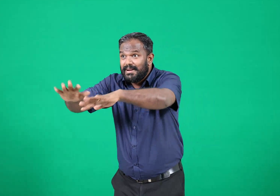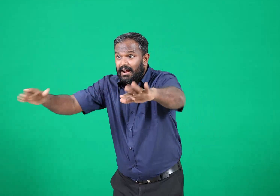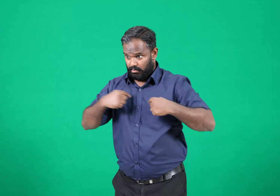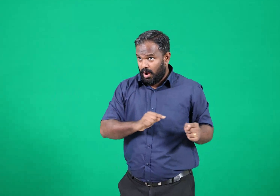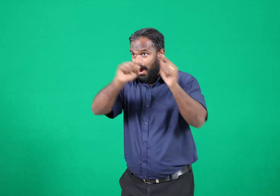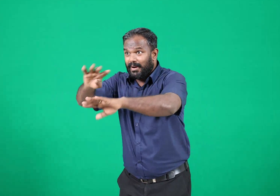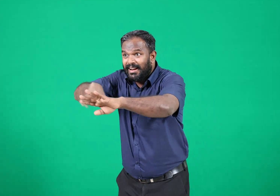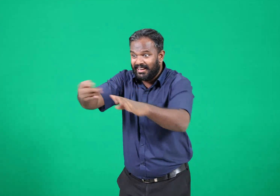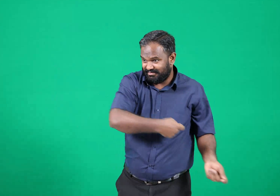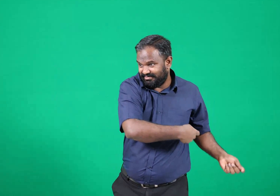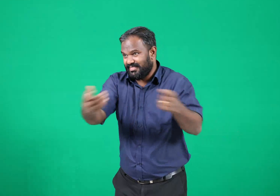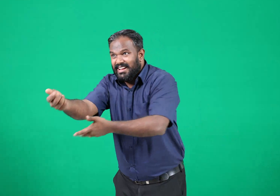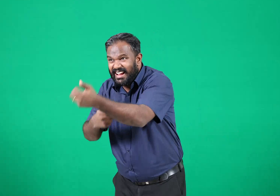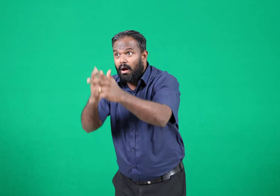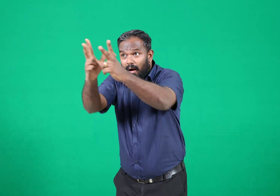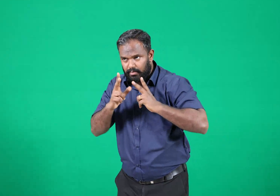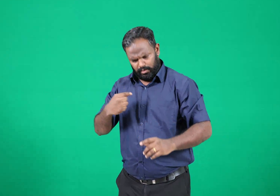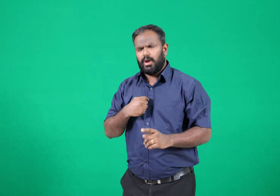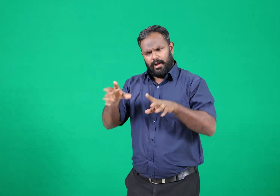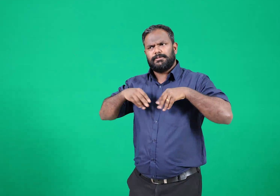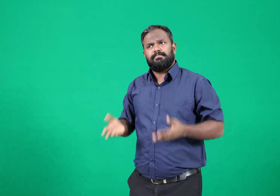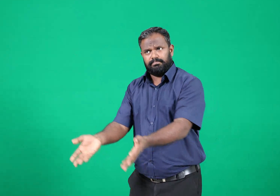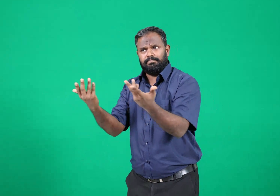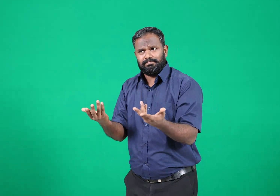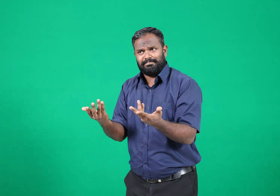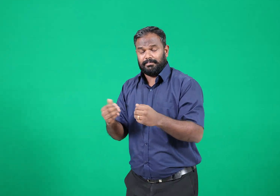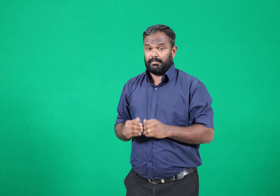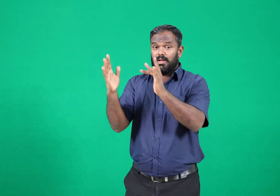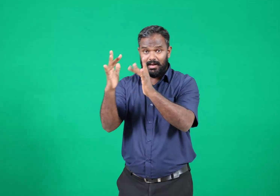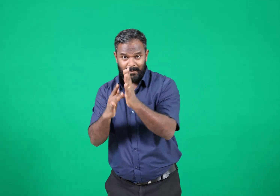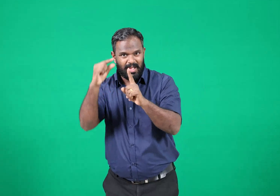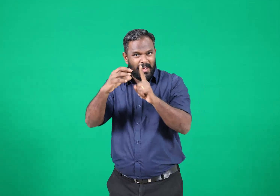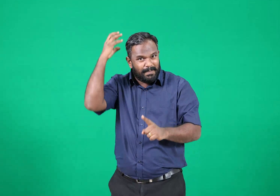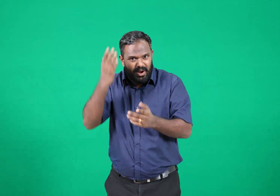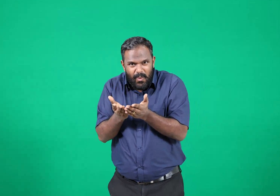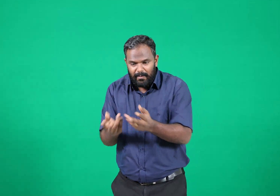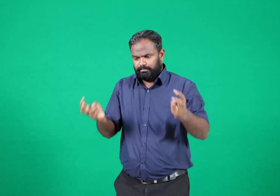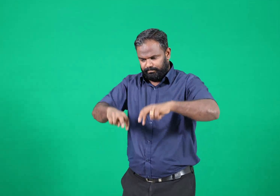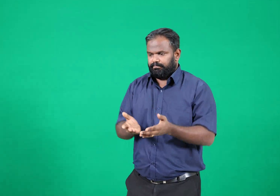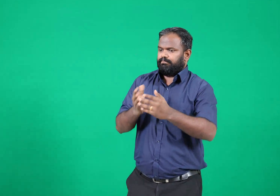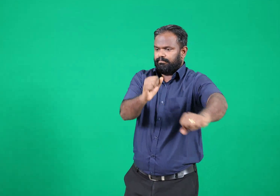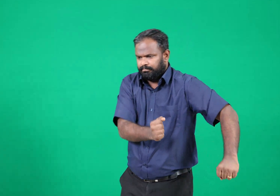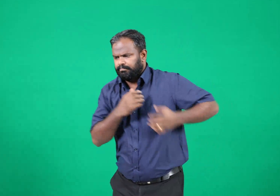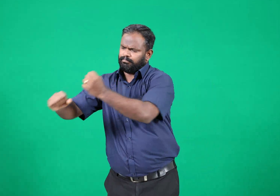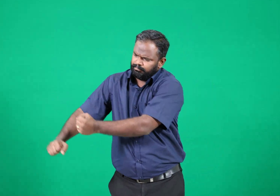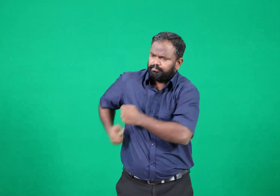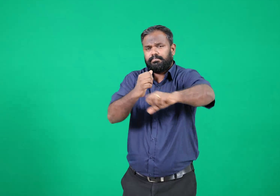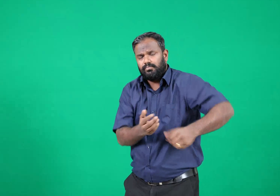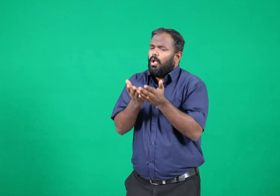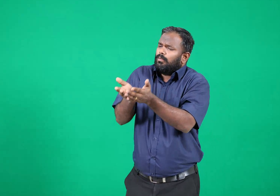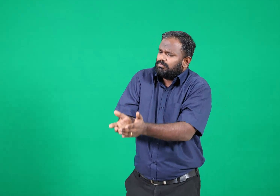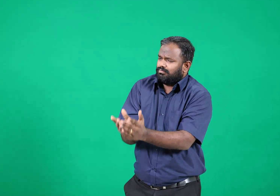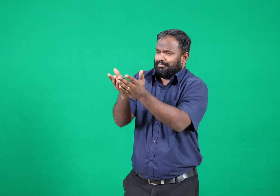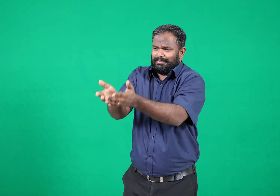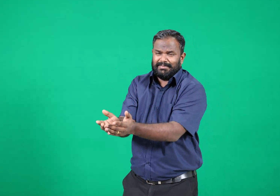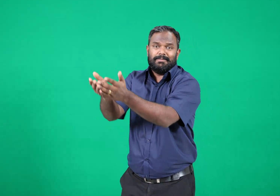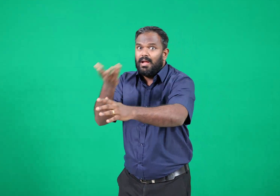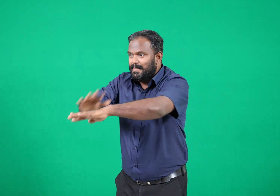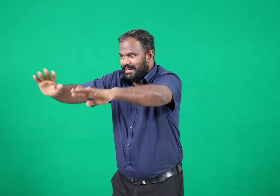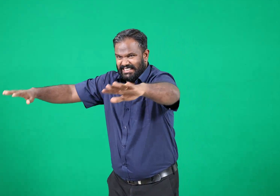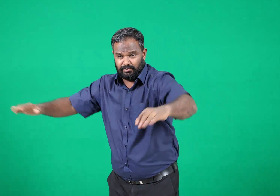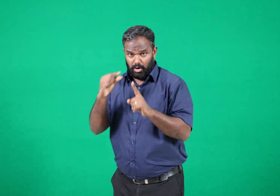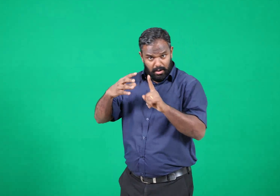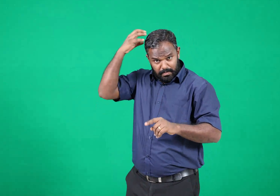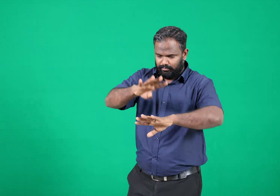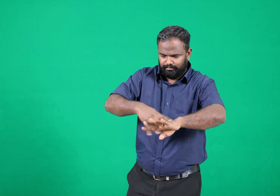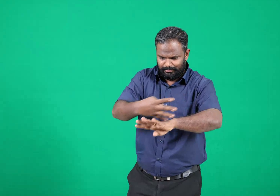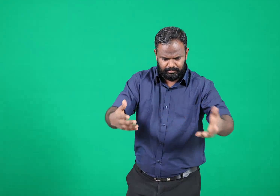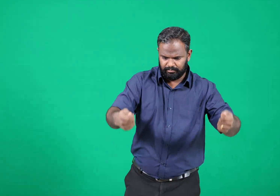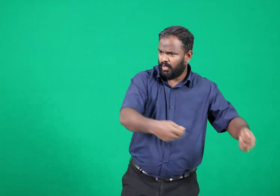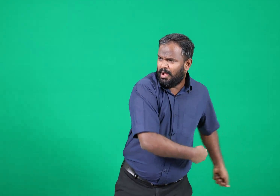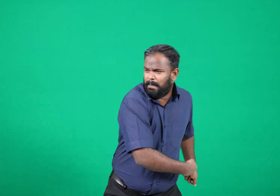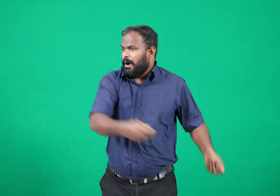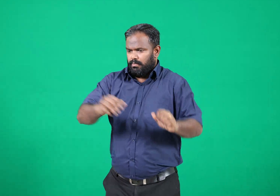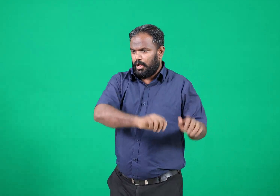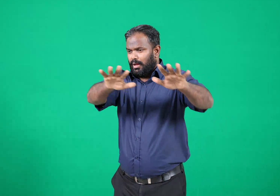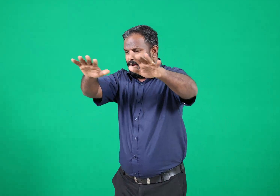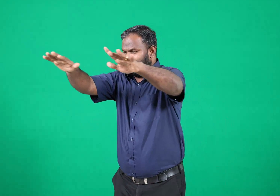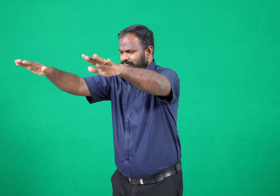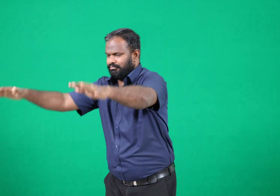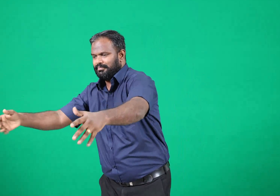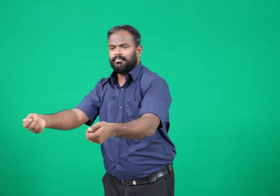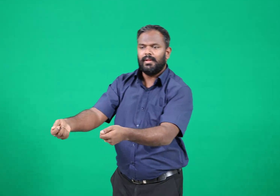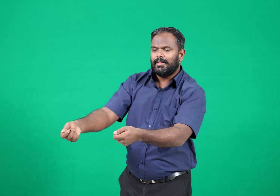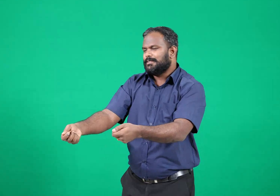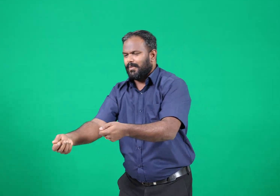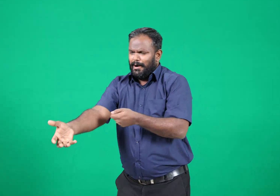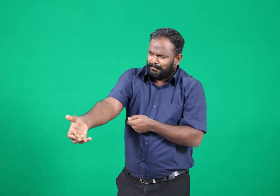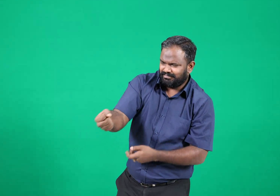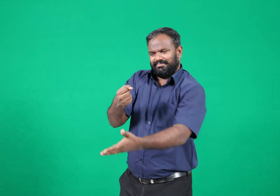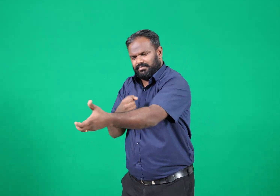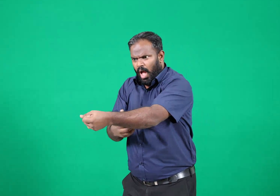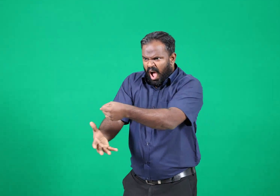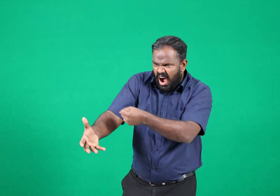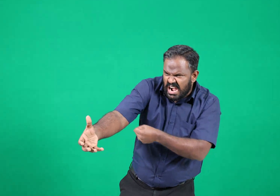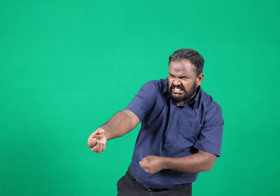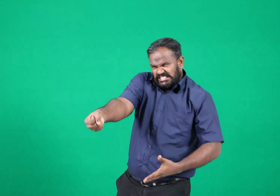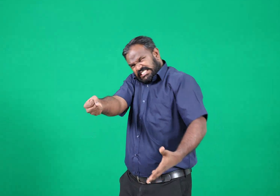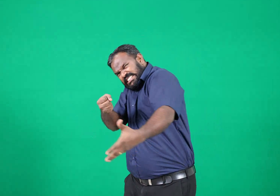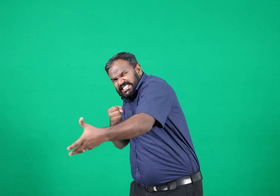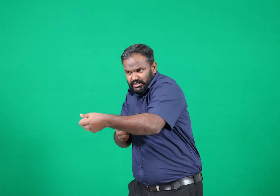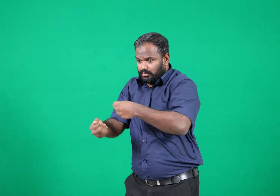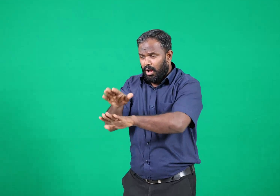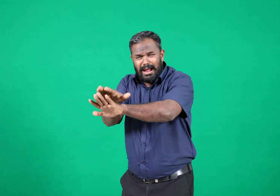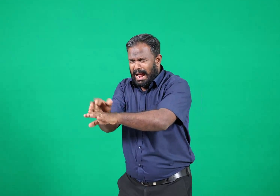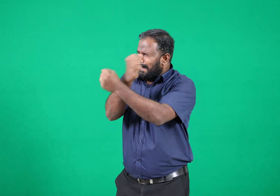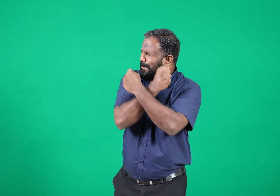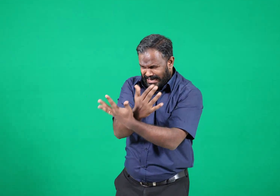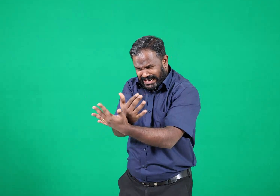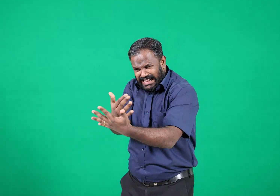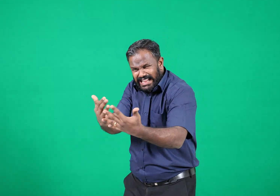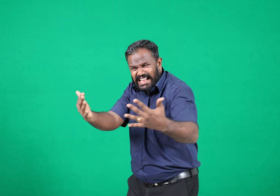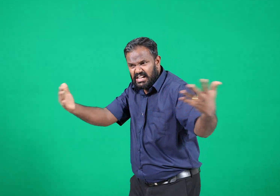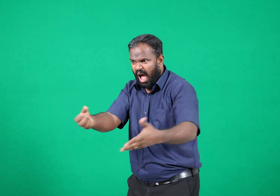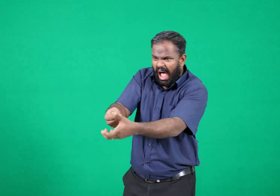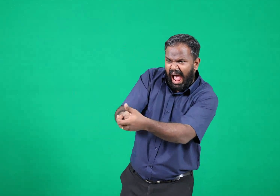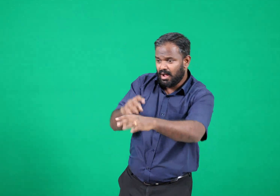When they had done so, they caught such a large number of fish that their nets began to tear.